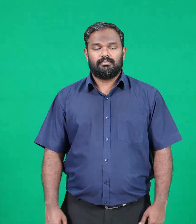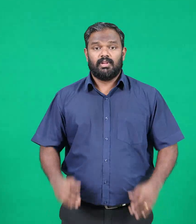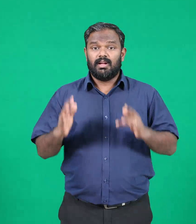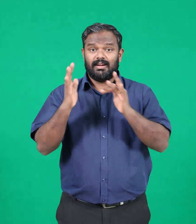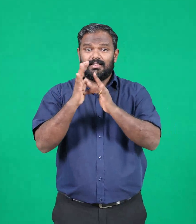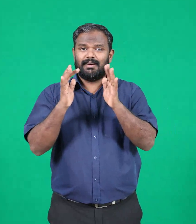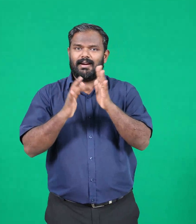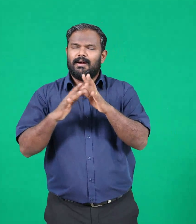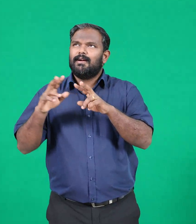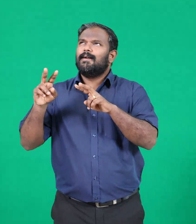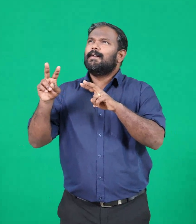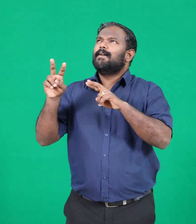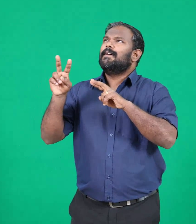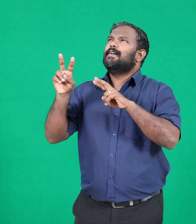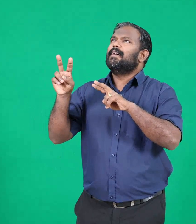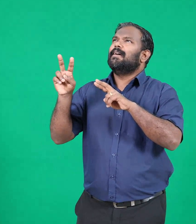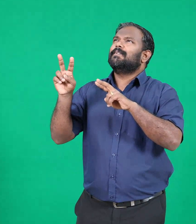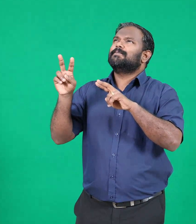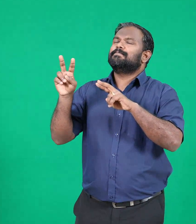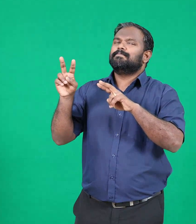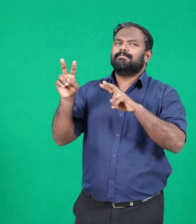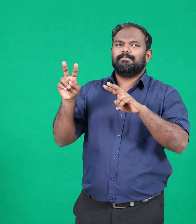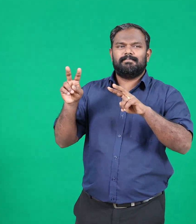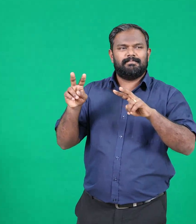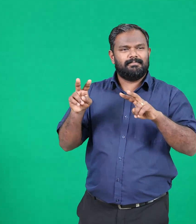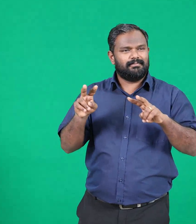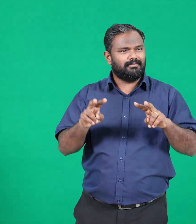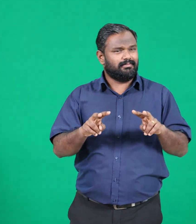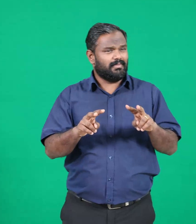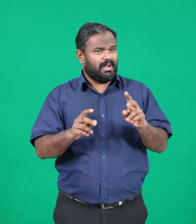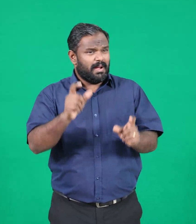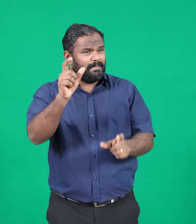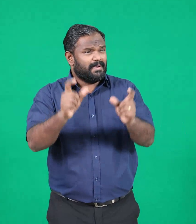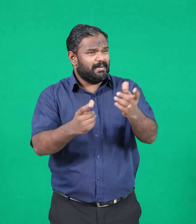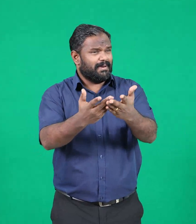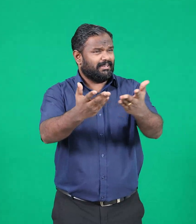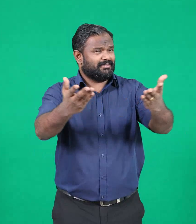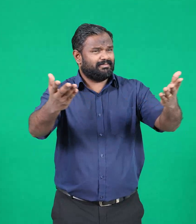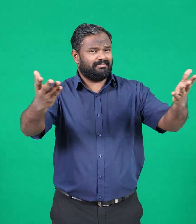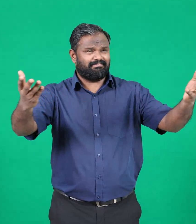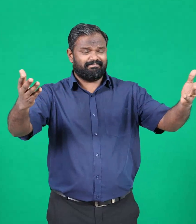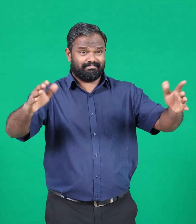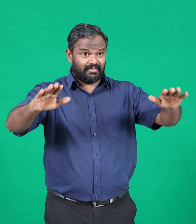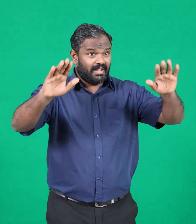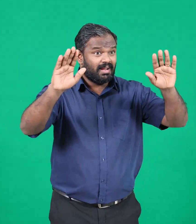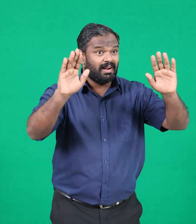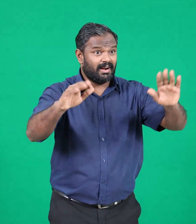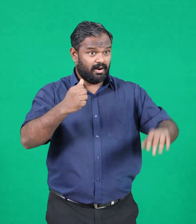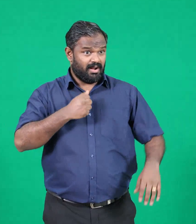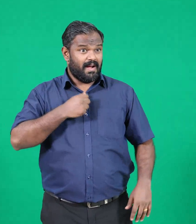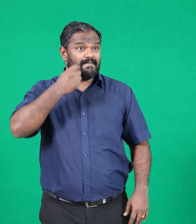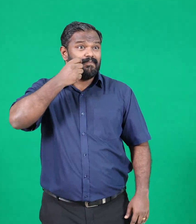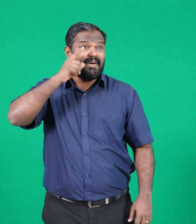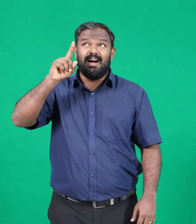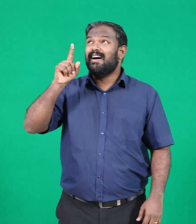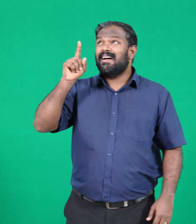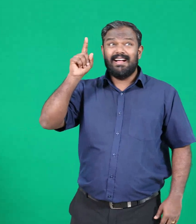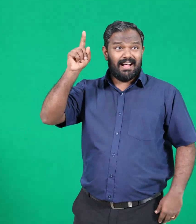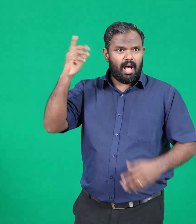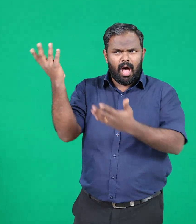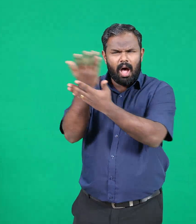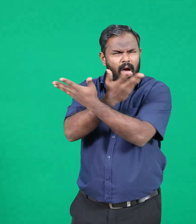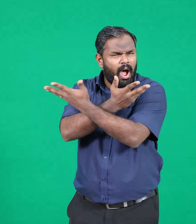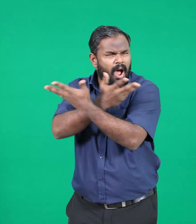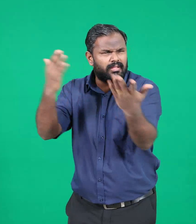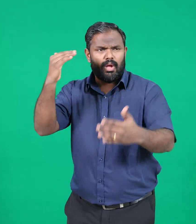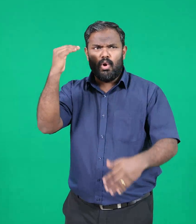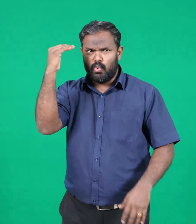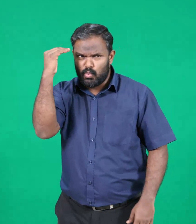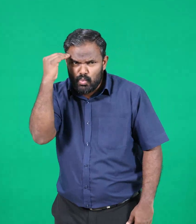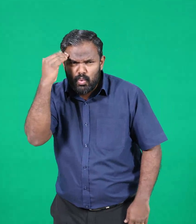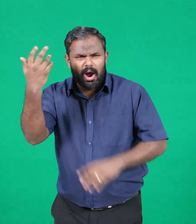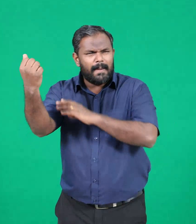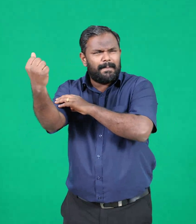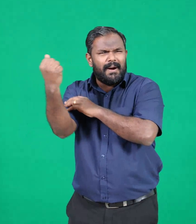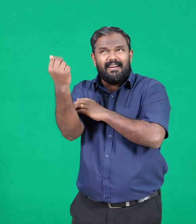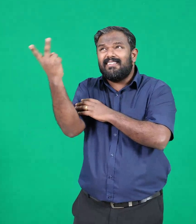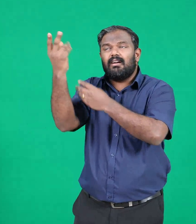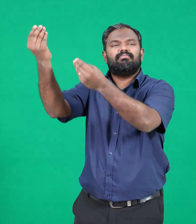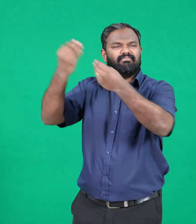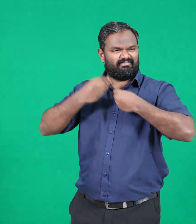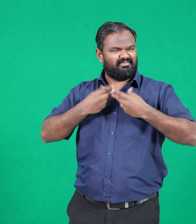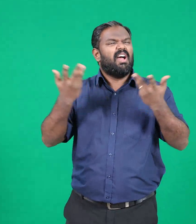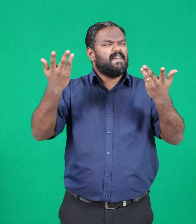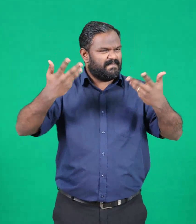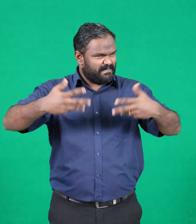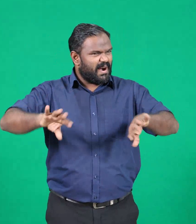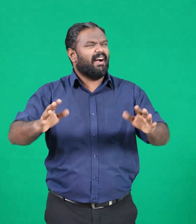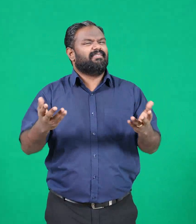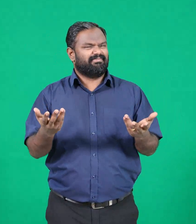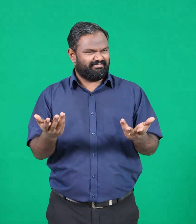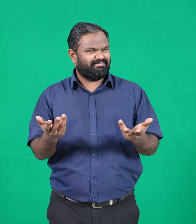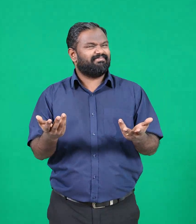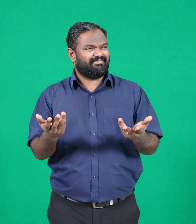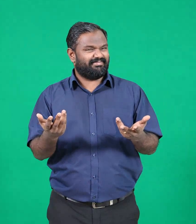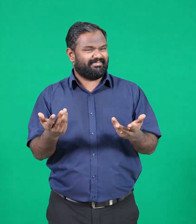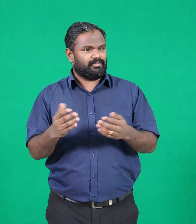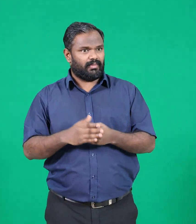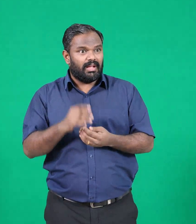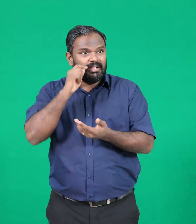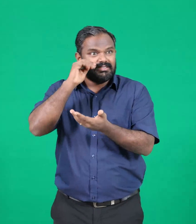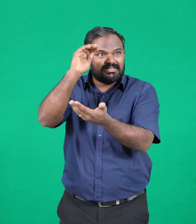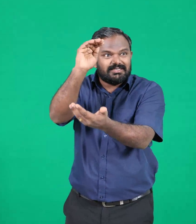All things have been entrusted to Me by My Father.